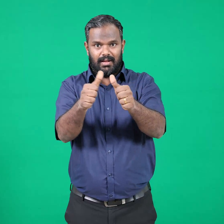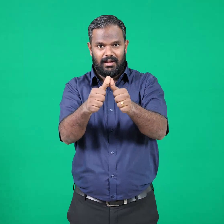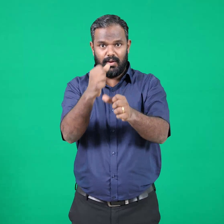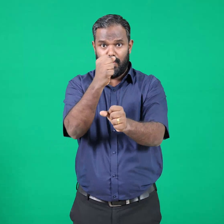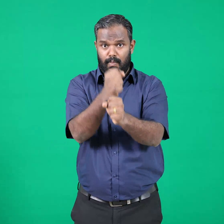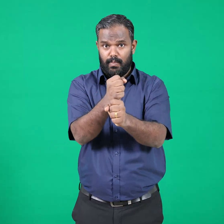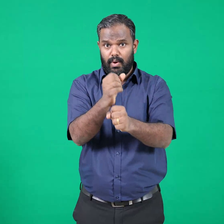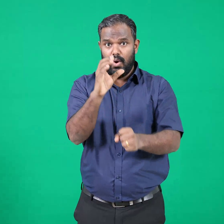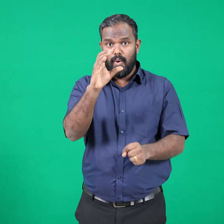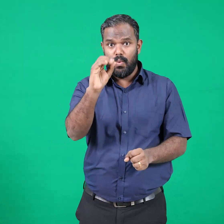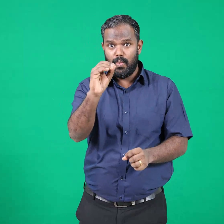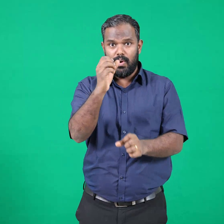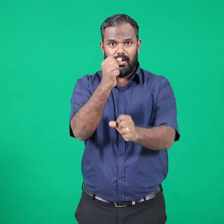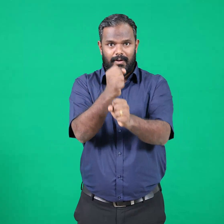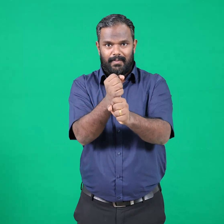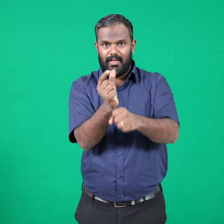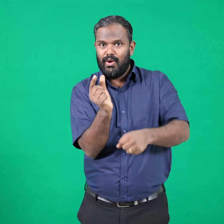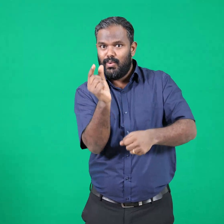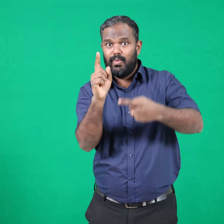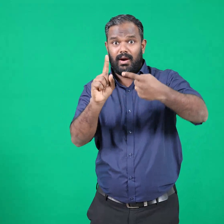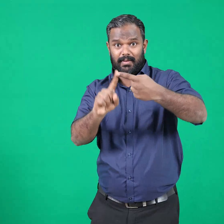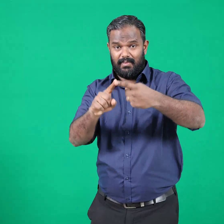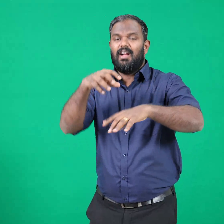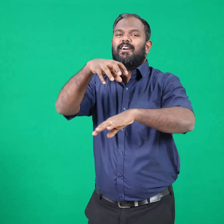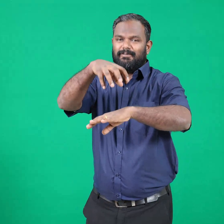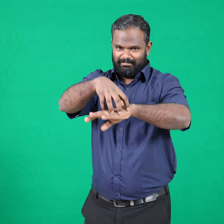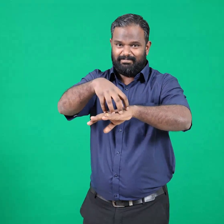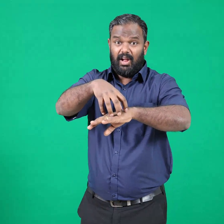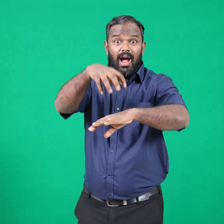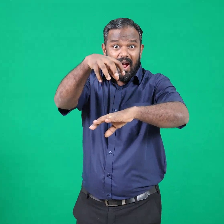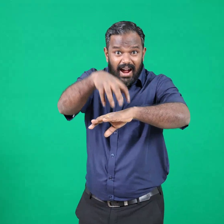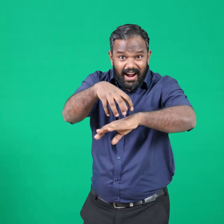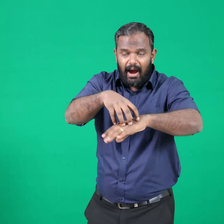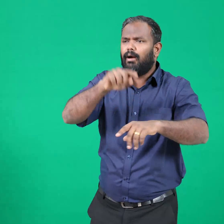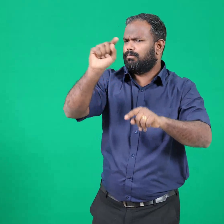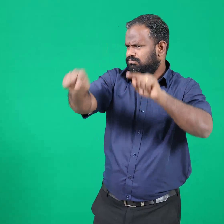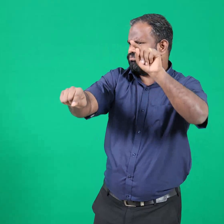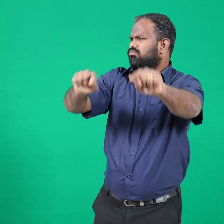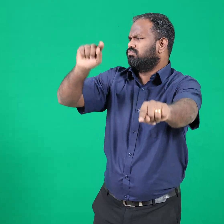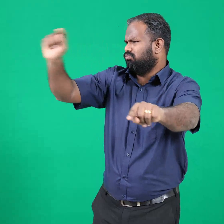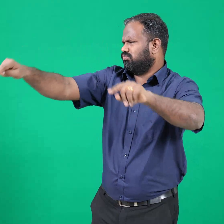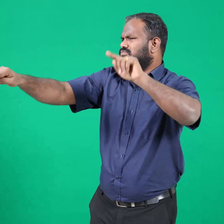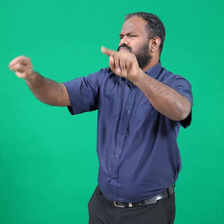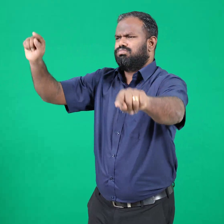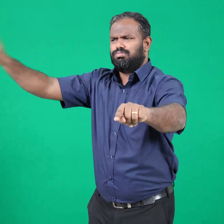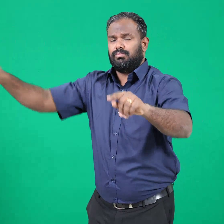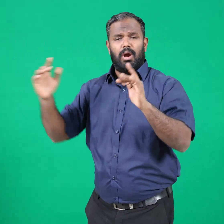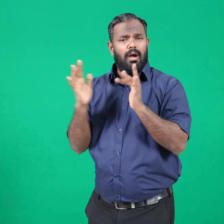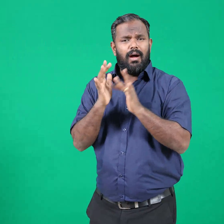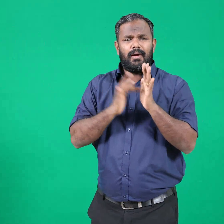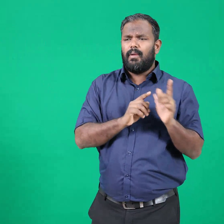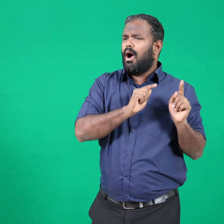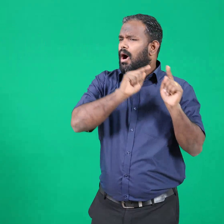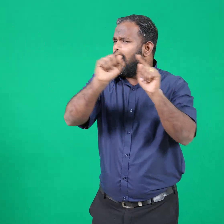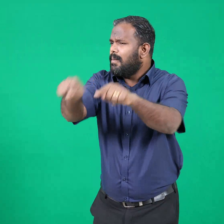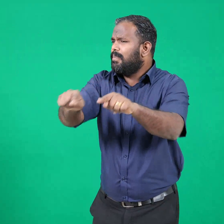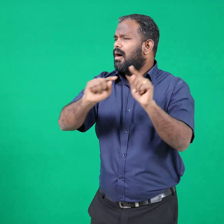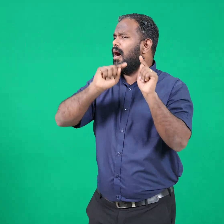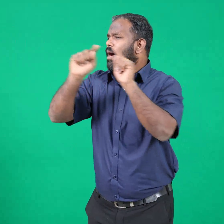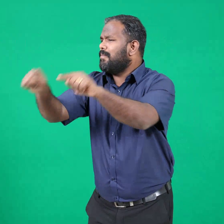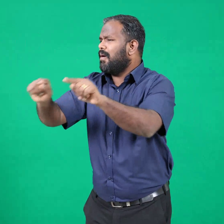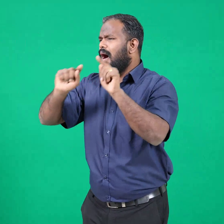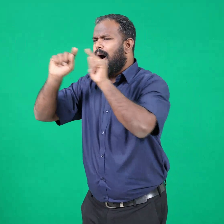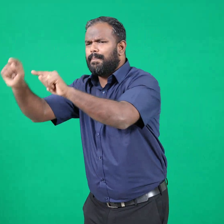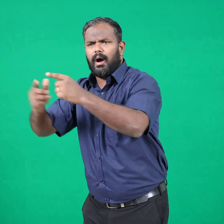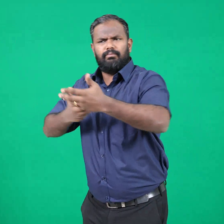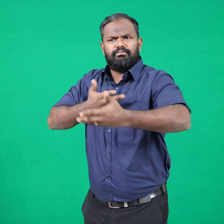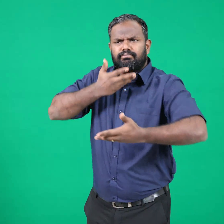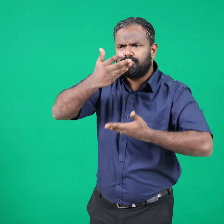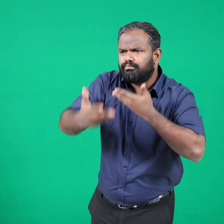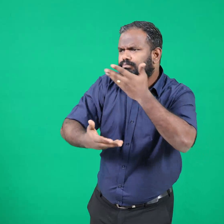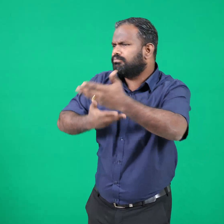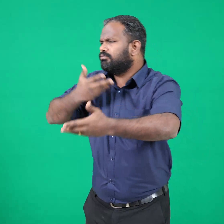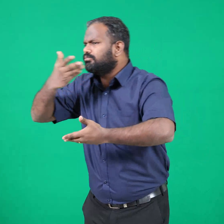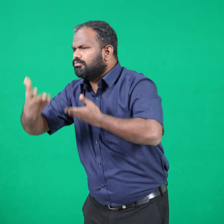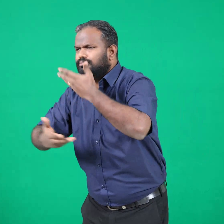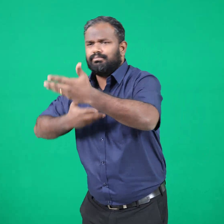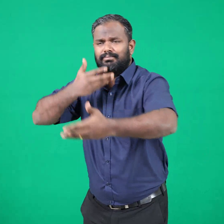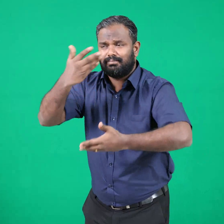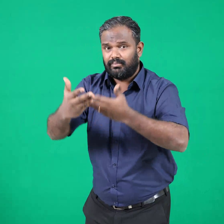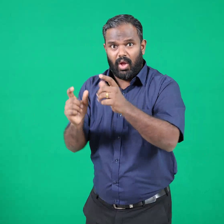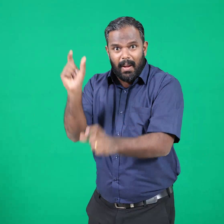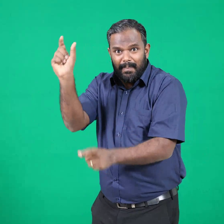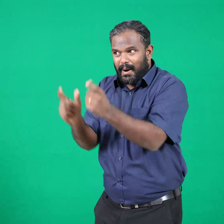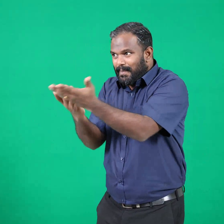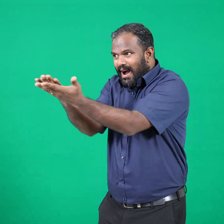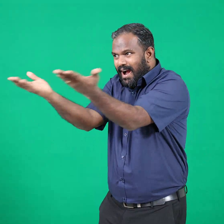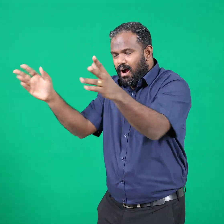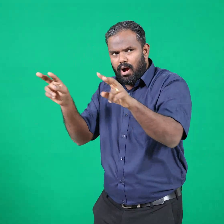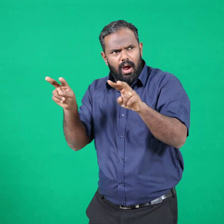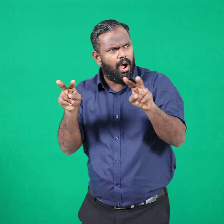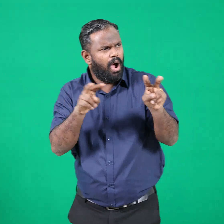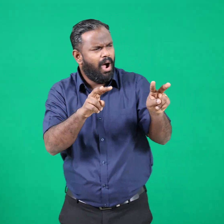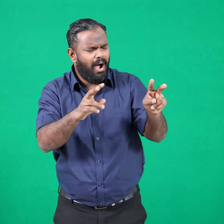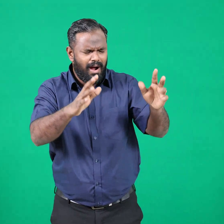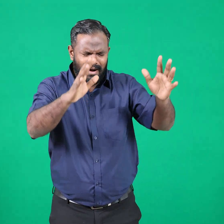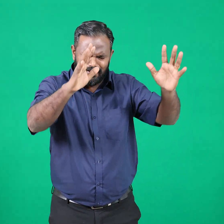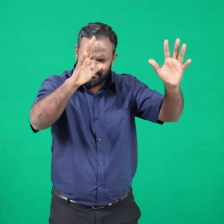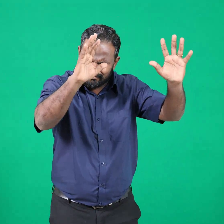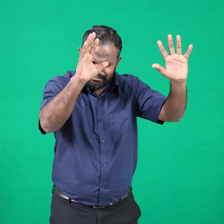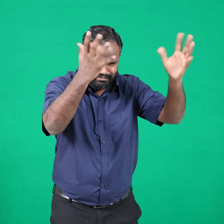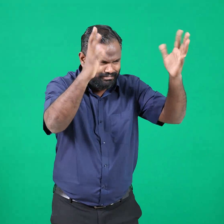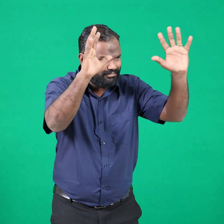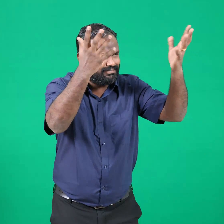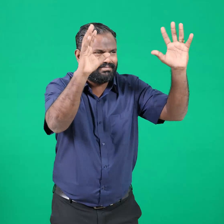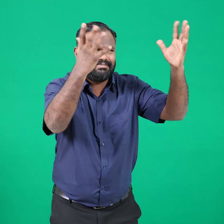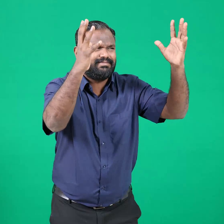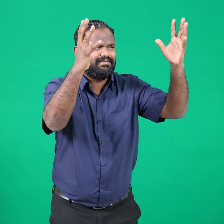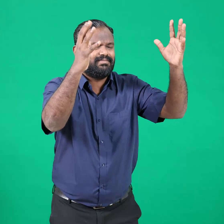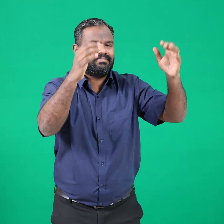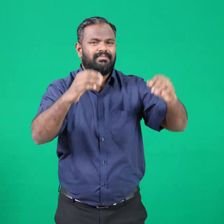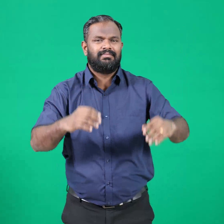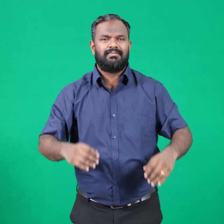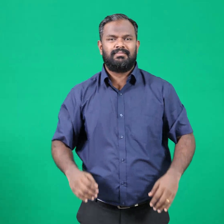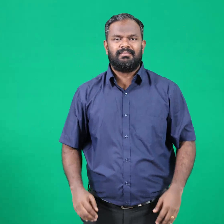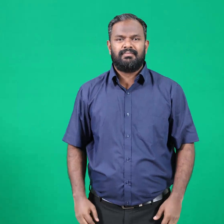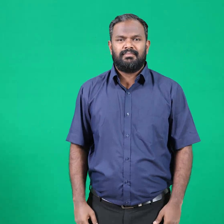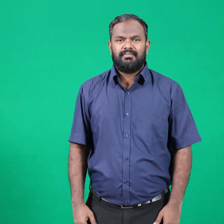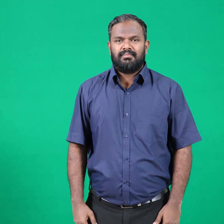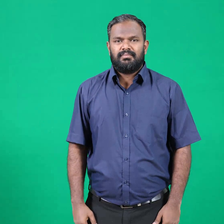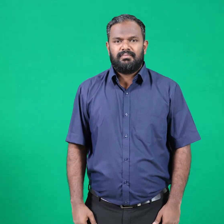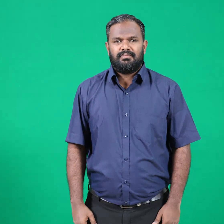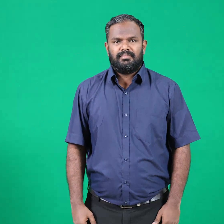He taught in their synagogues and was glorified by everyone.